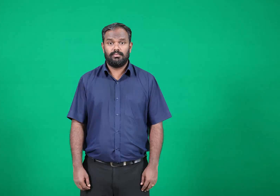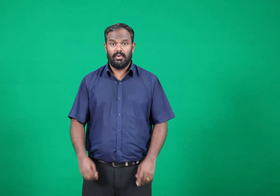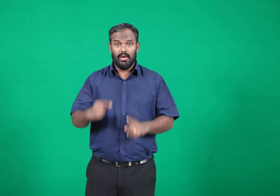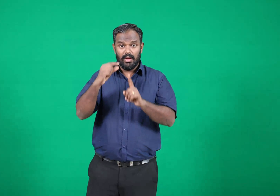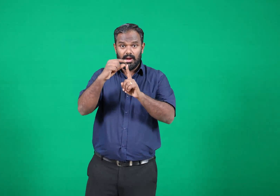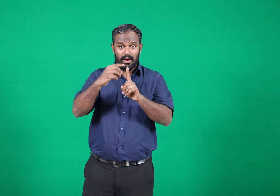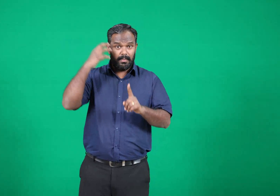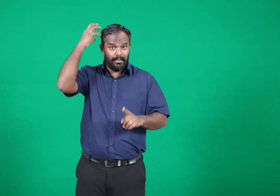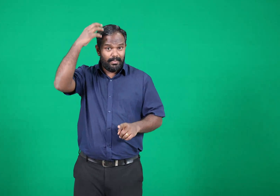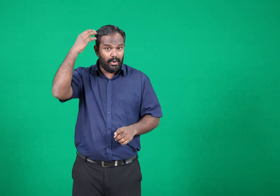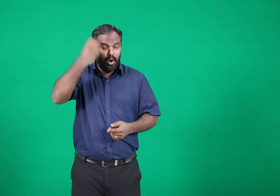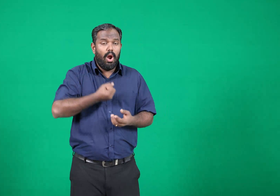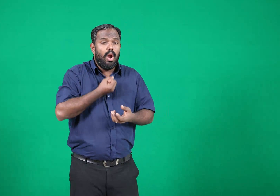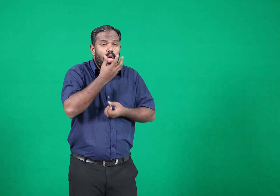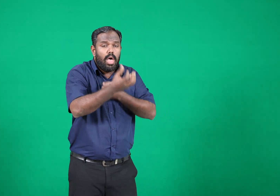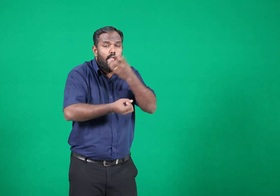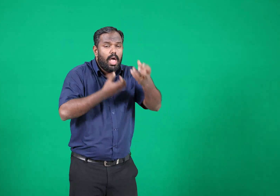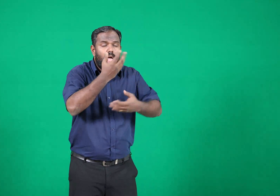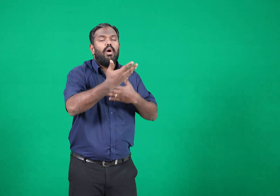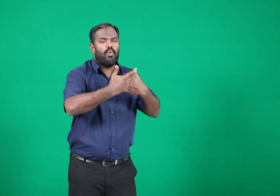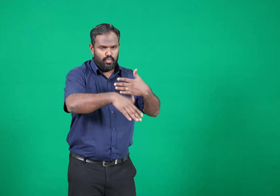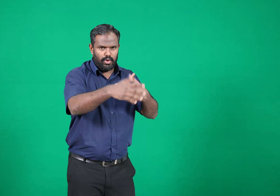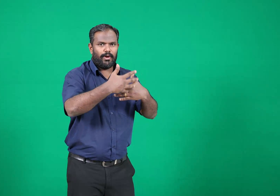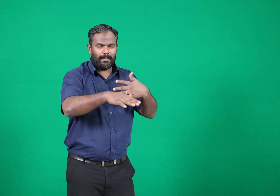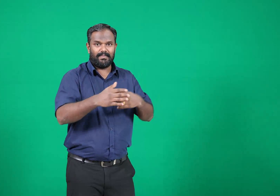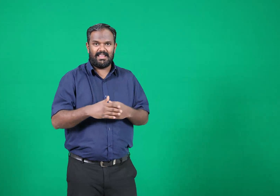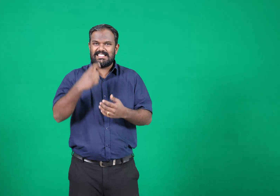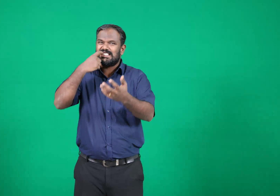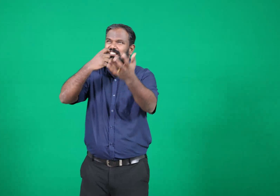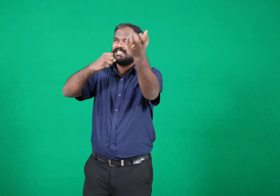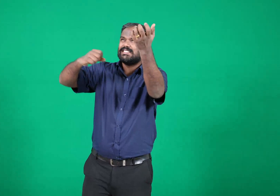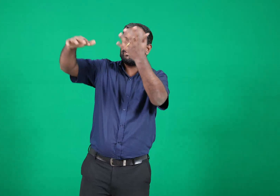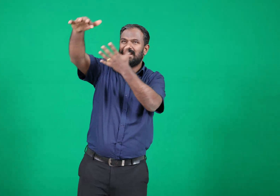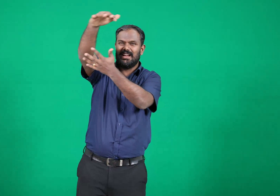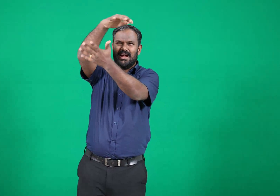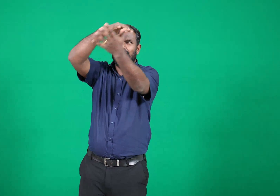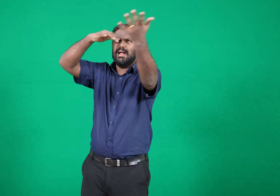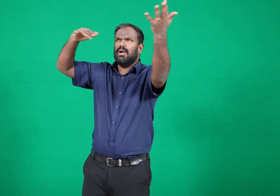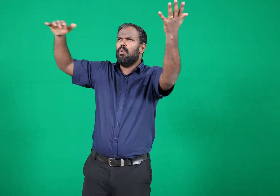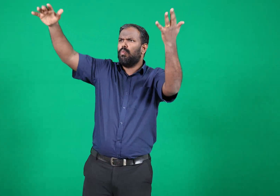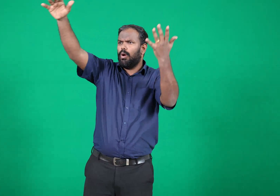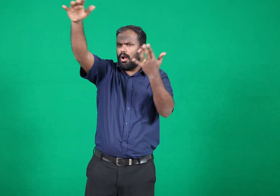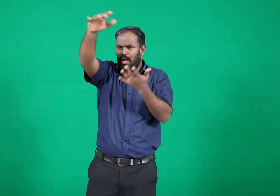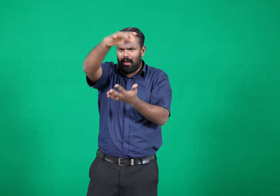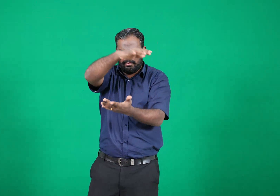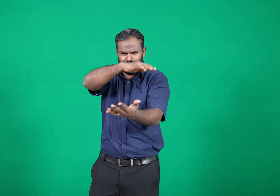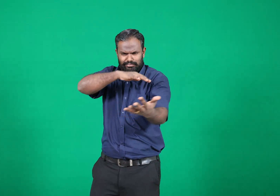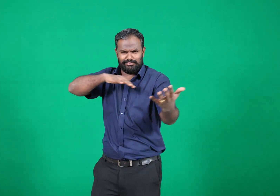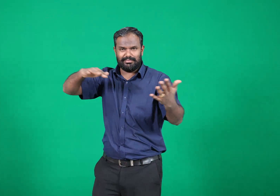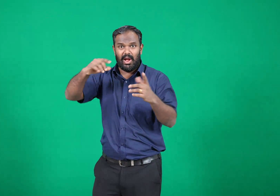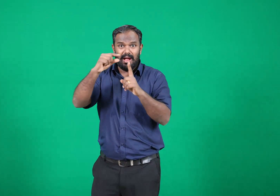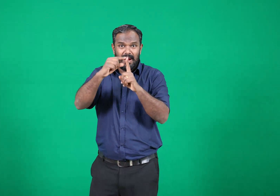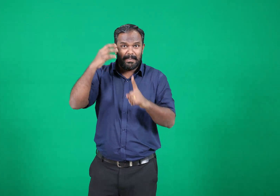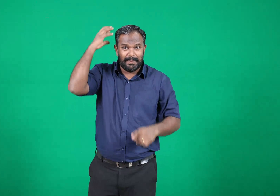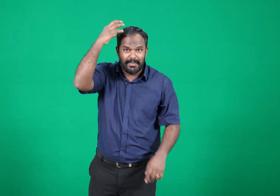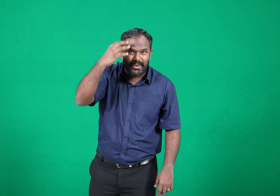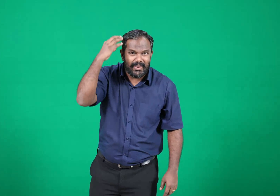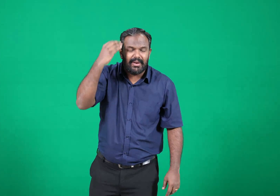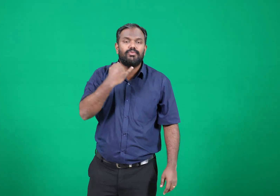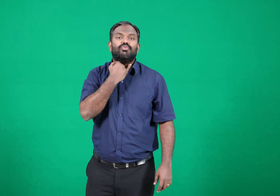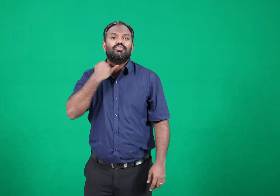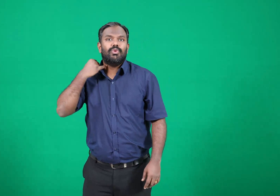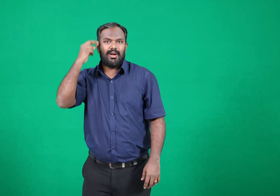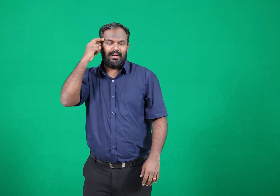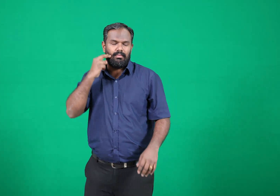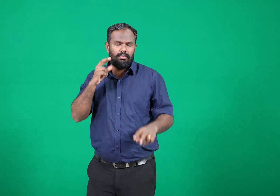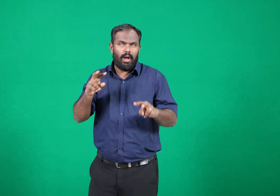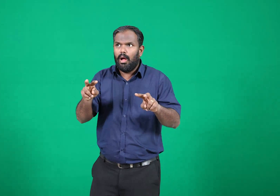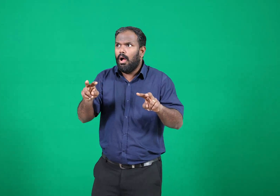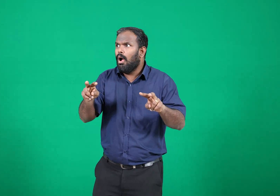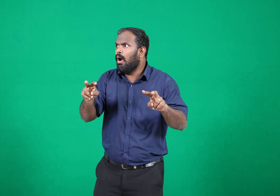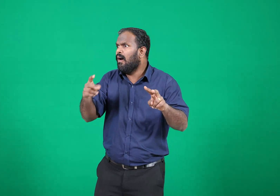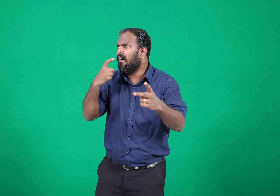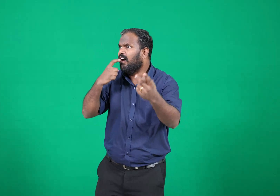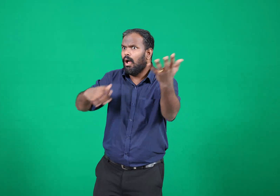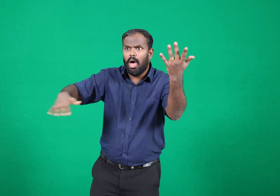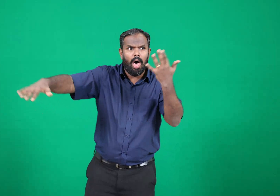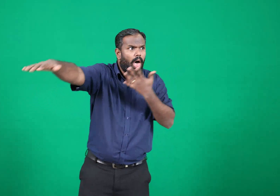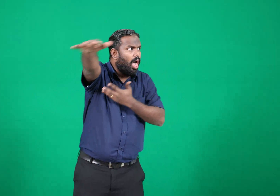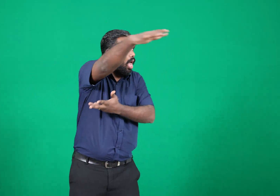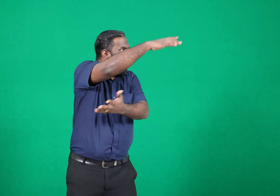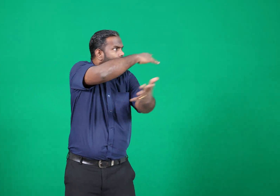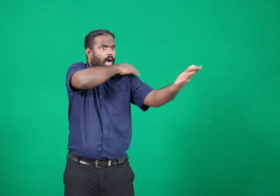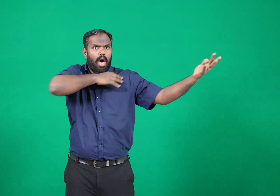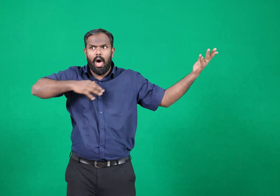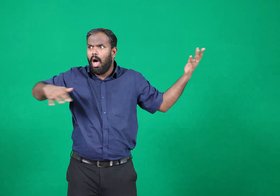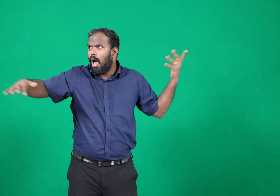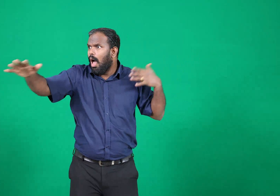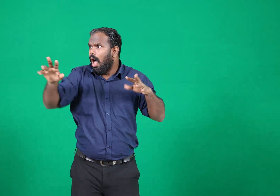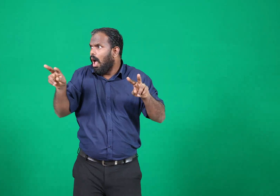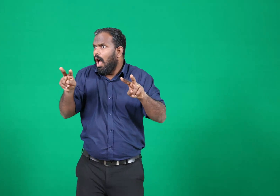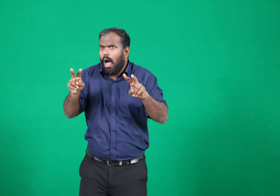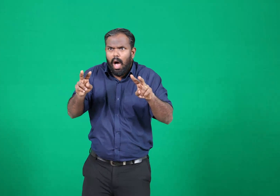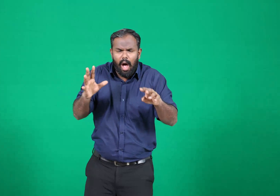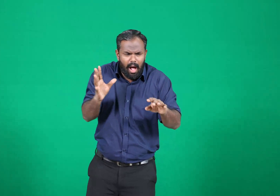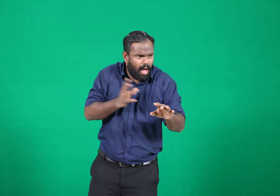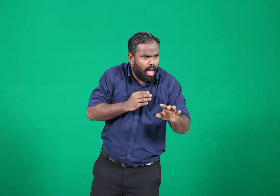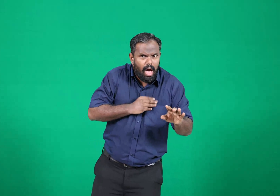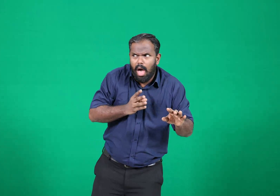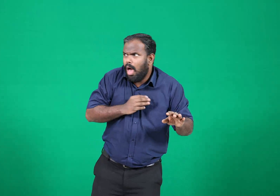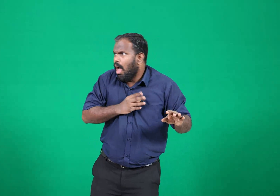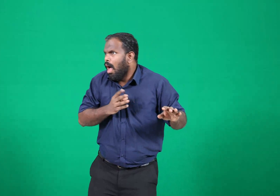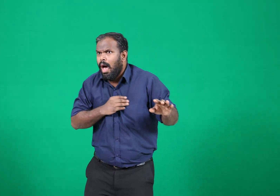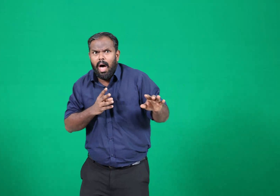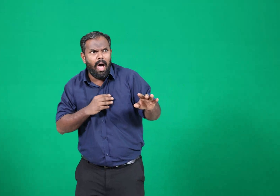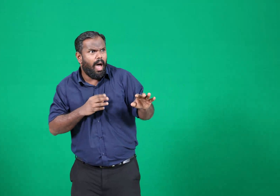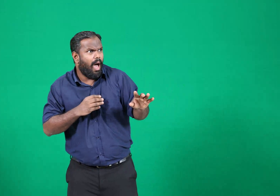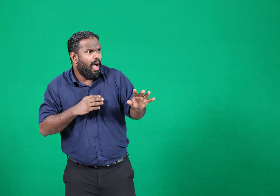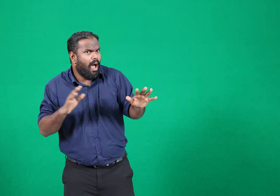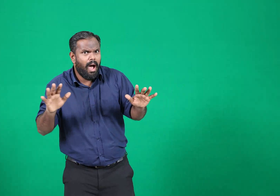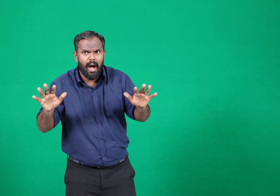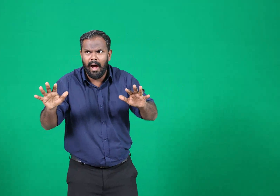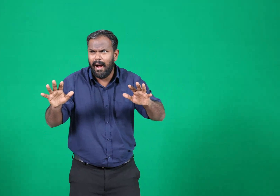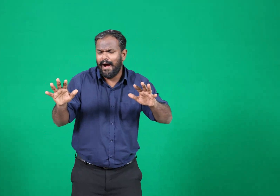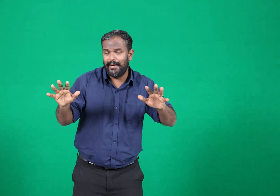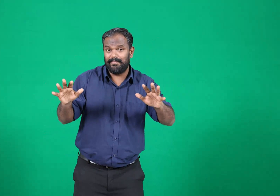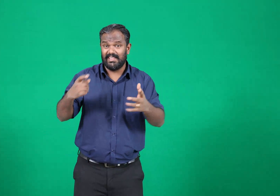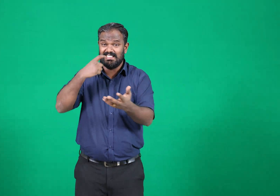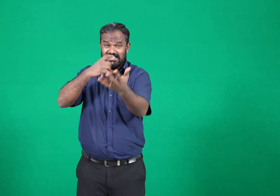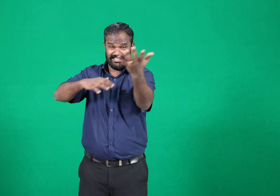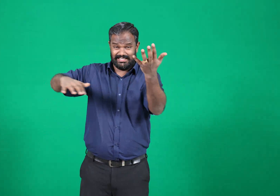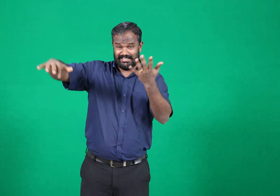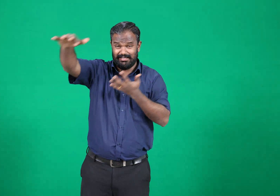While Peter was speaking, a cloud appeared and enveloped them, and they were afraid as they entered the cloud.